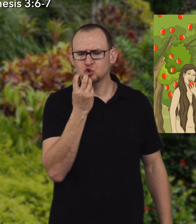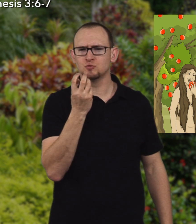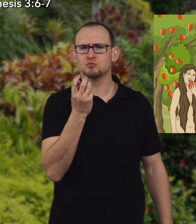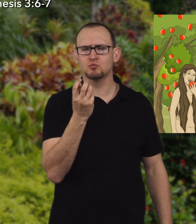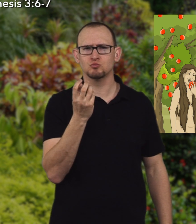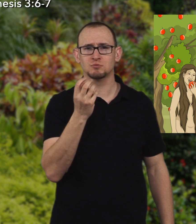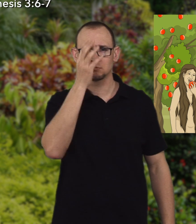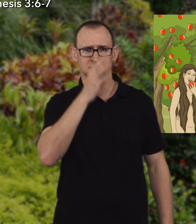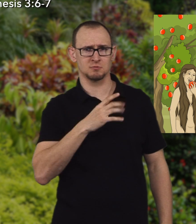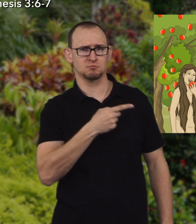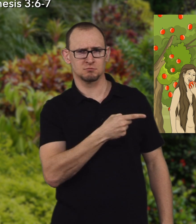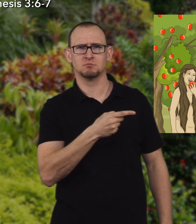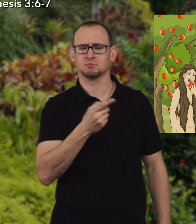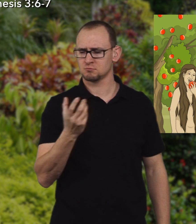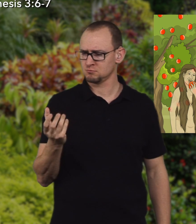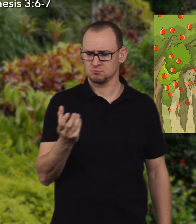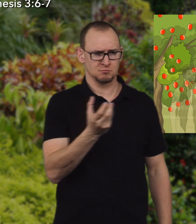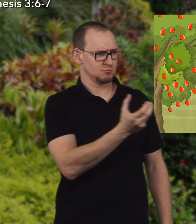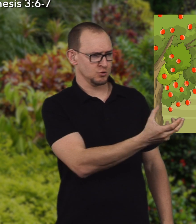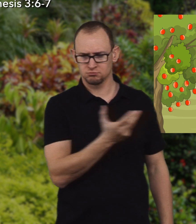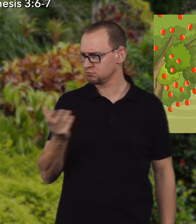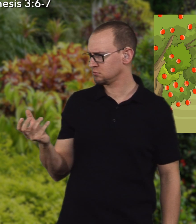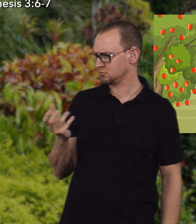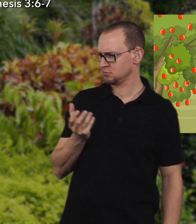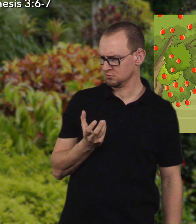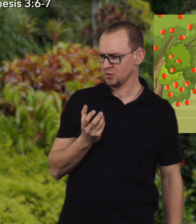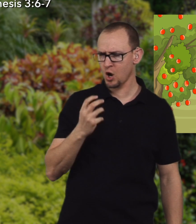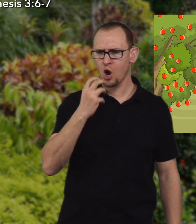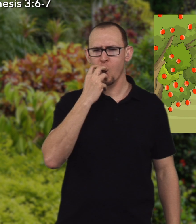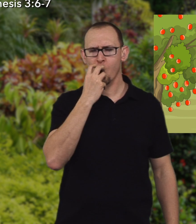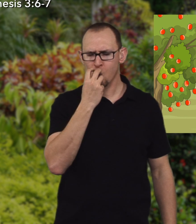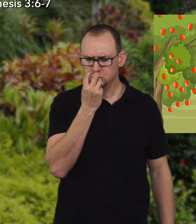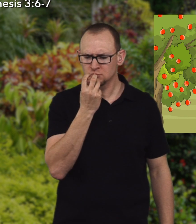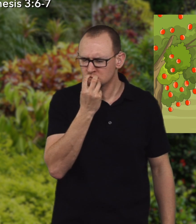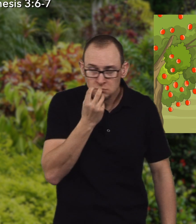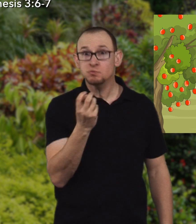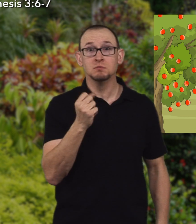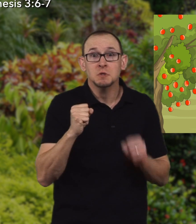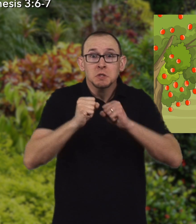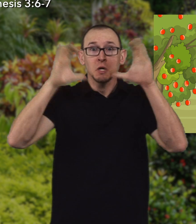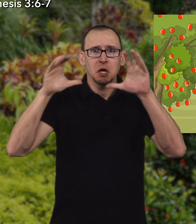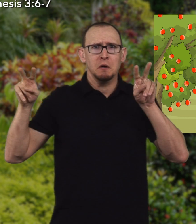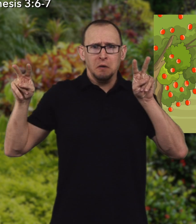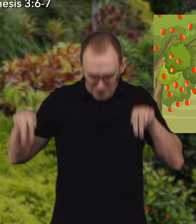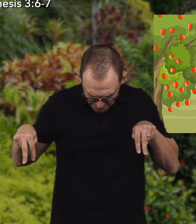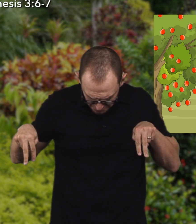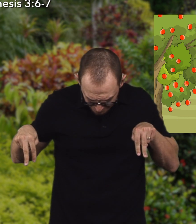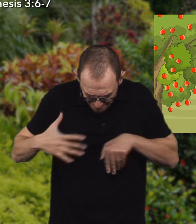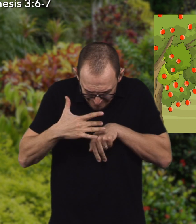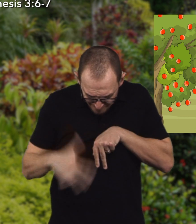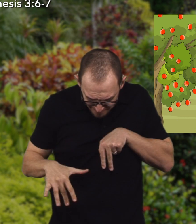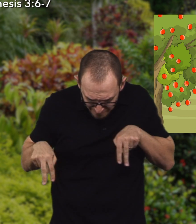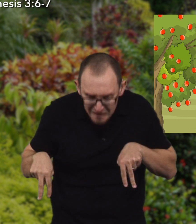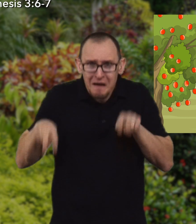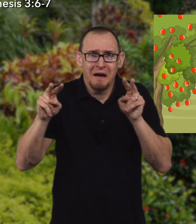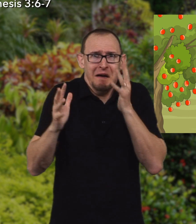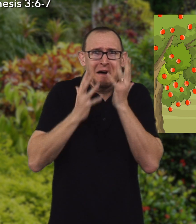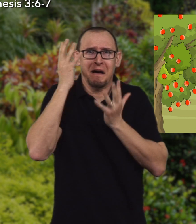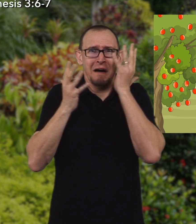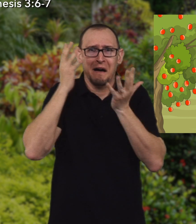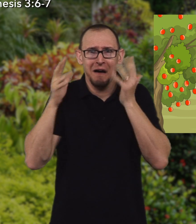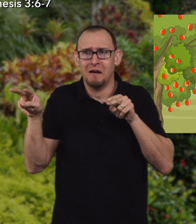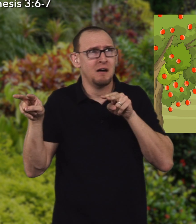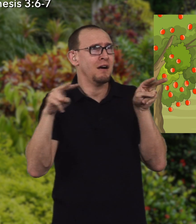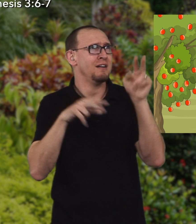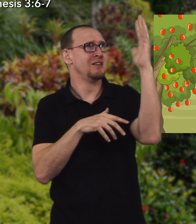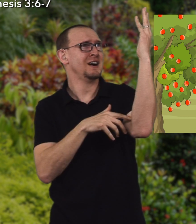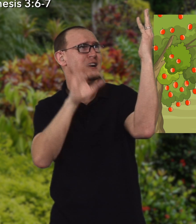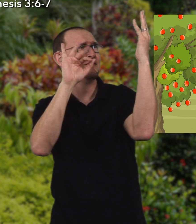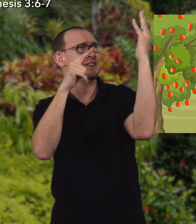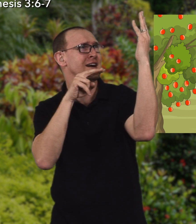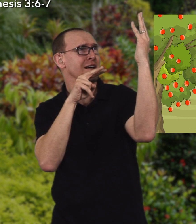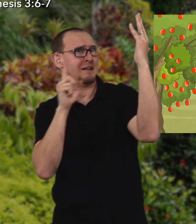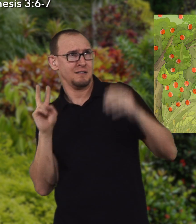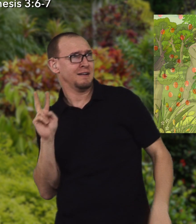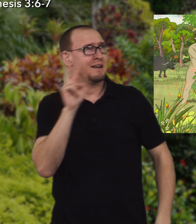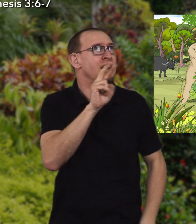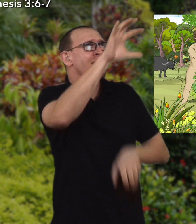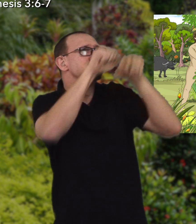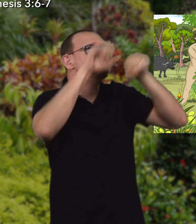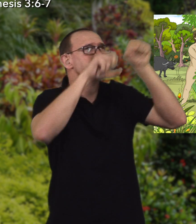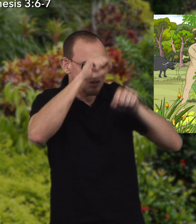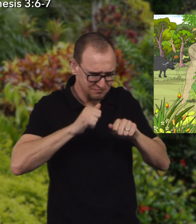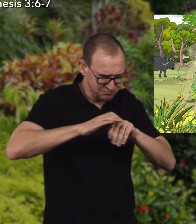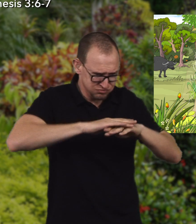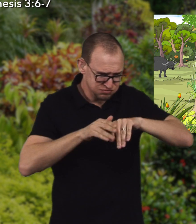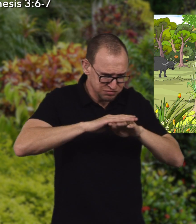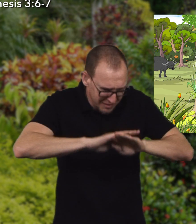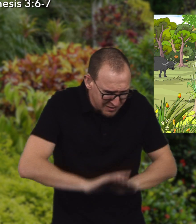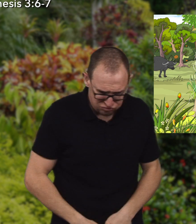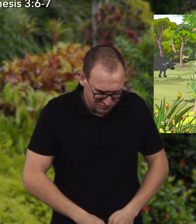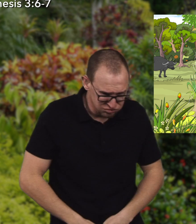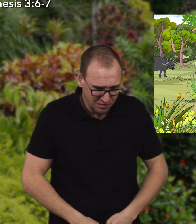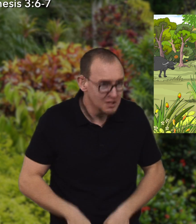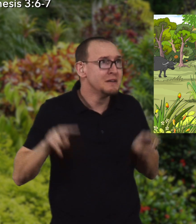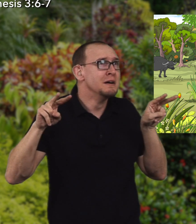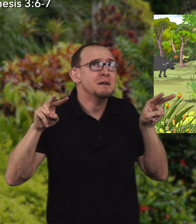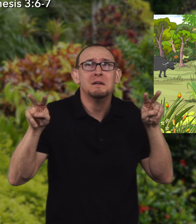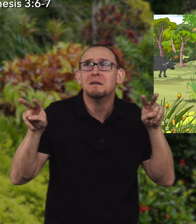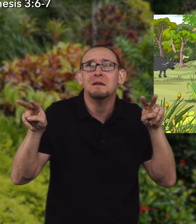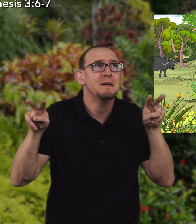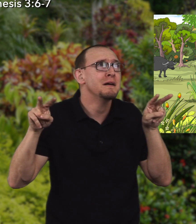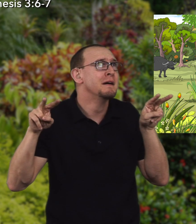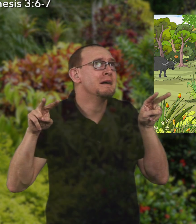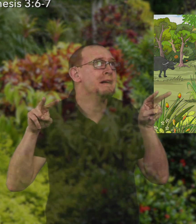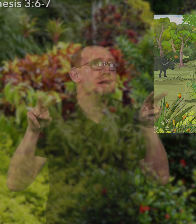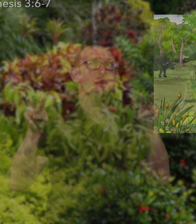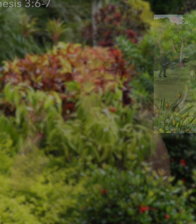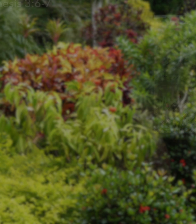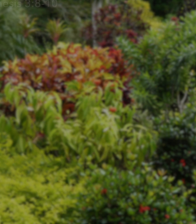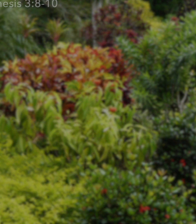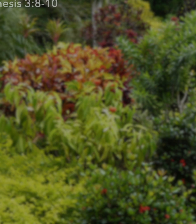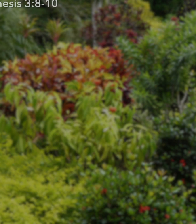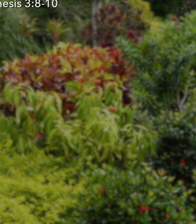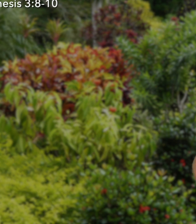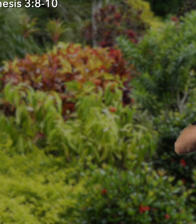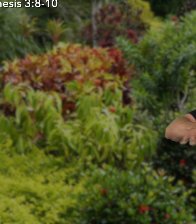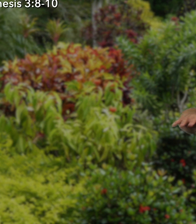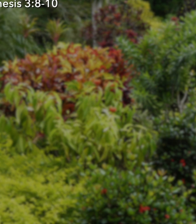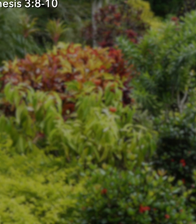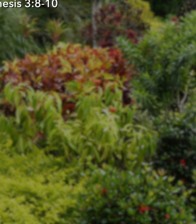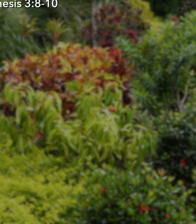She also gave some to her husband who was with her, and he ate it. And the eyes of both of them were opened, and they knew that they were naked; so they sewed together fig leaves and made coverings for themselves.